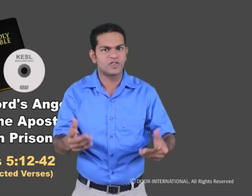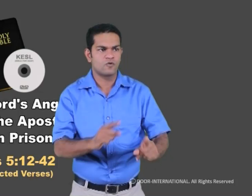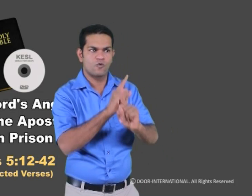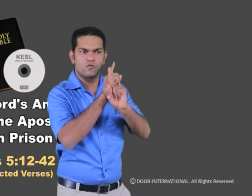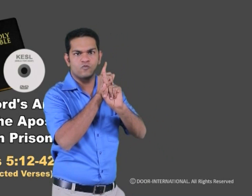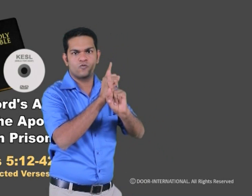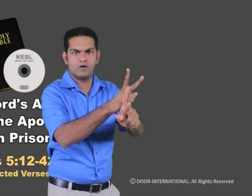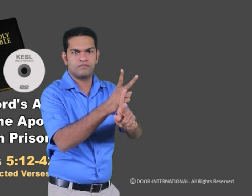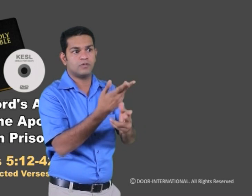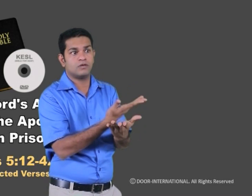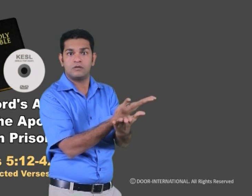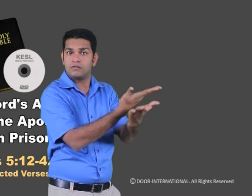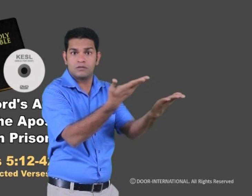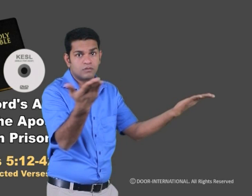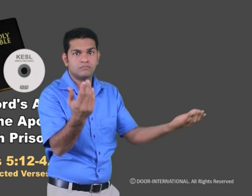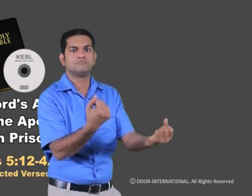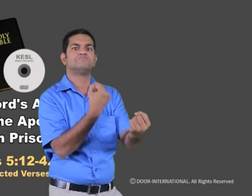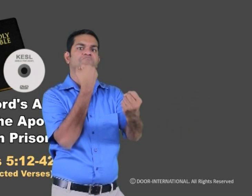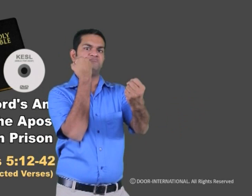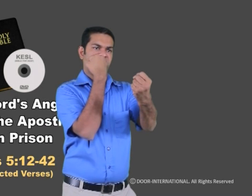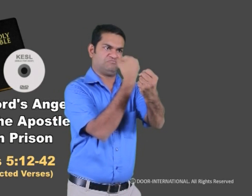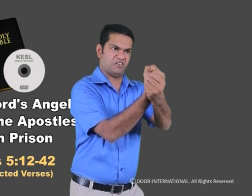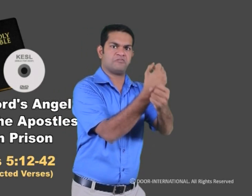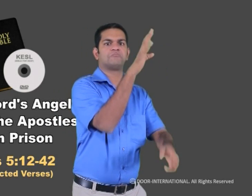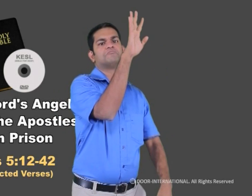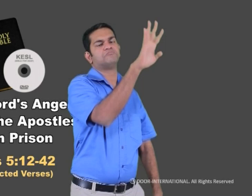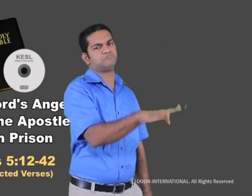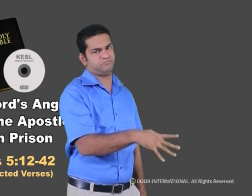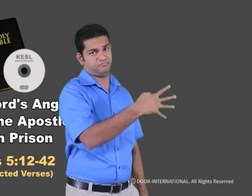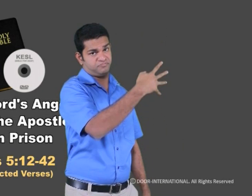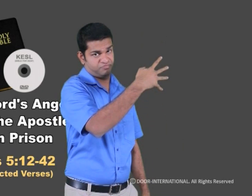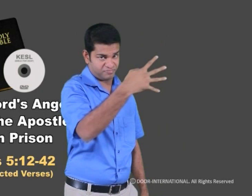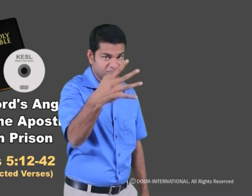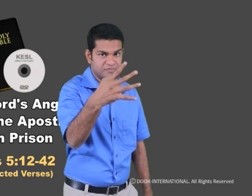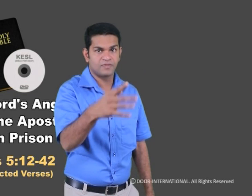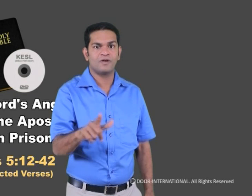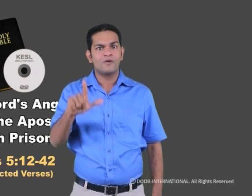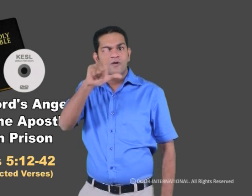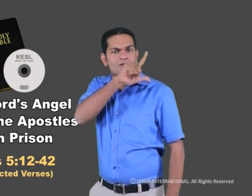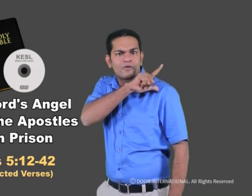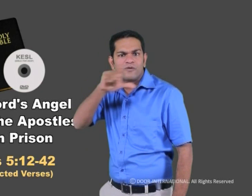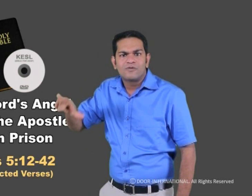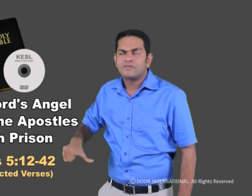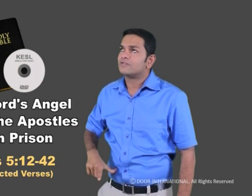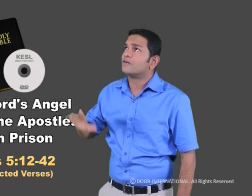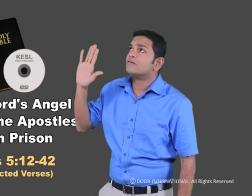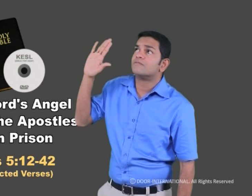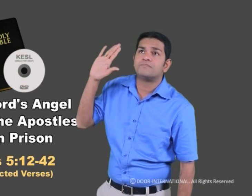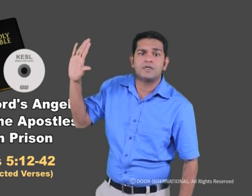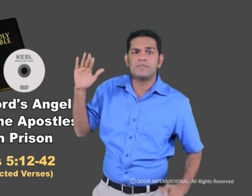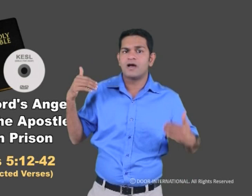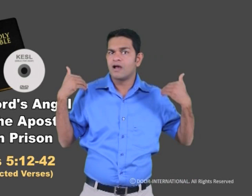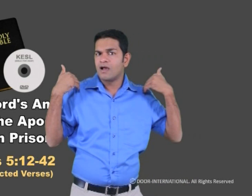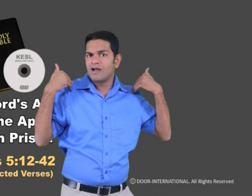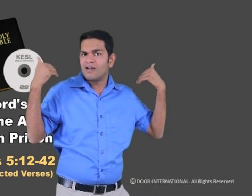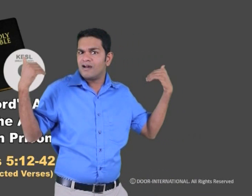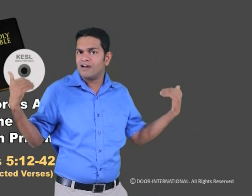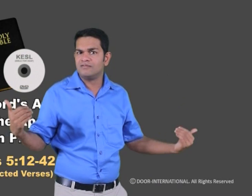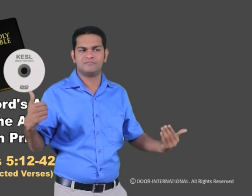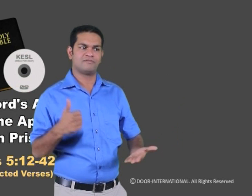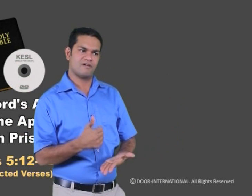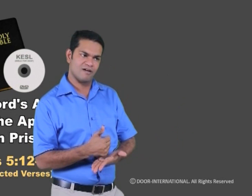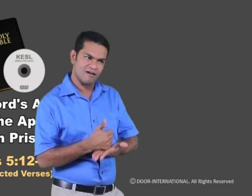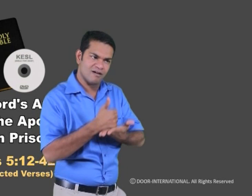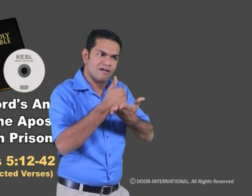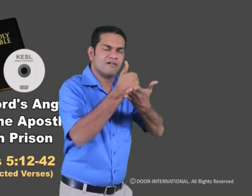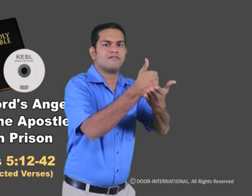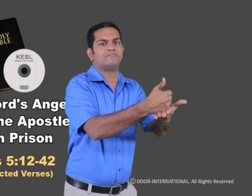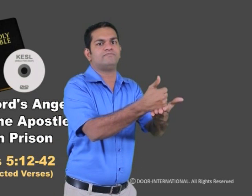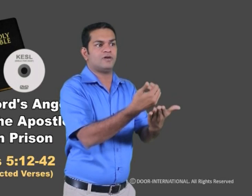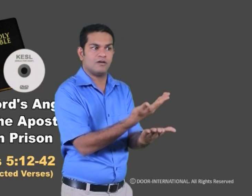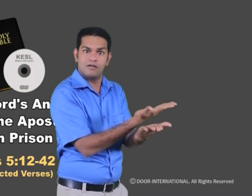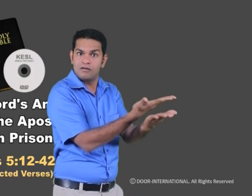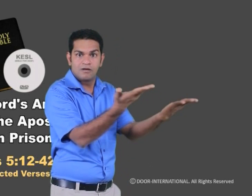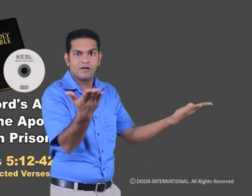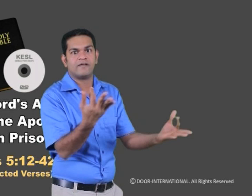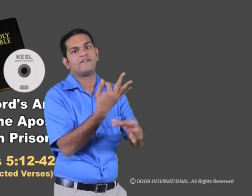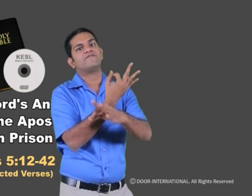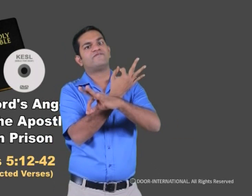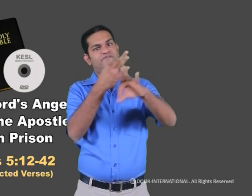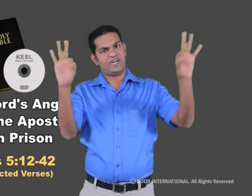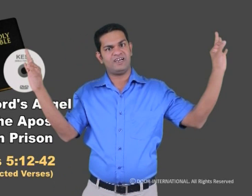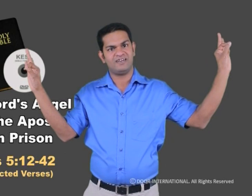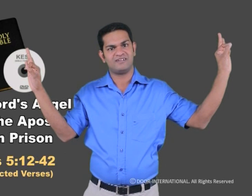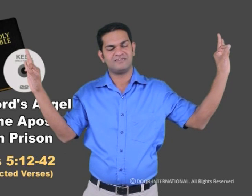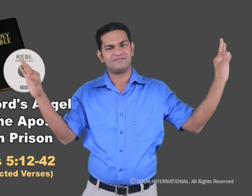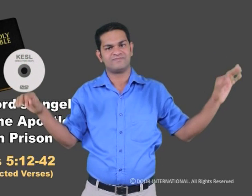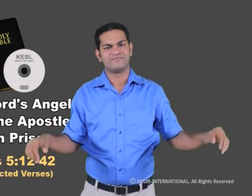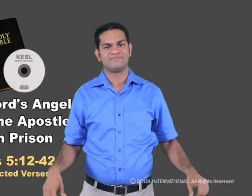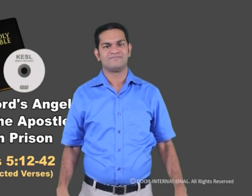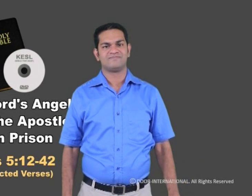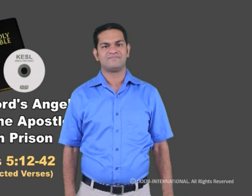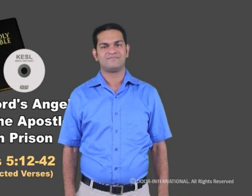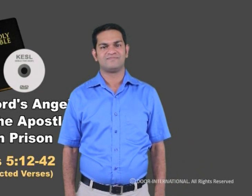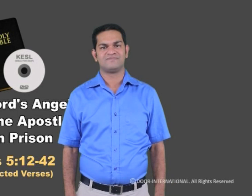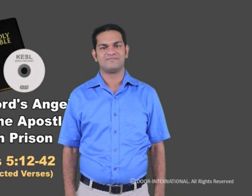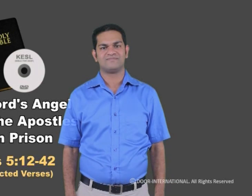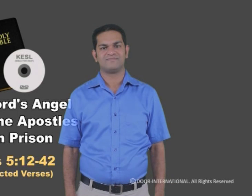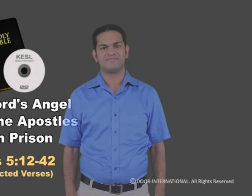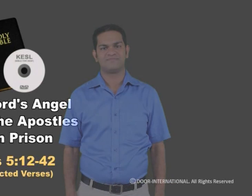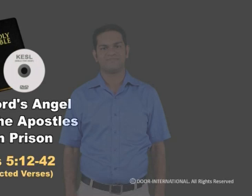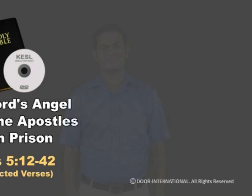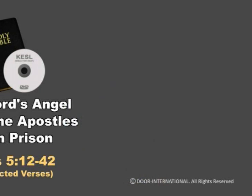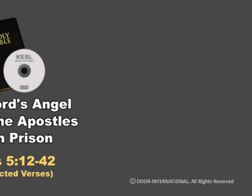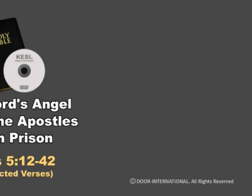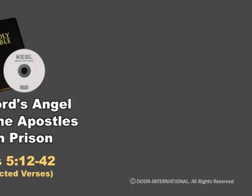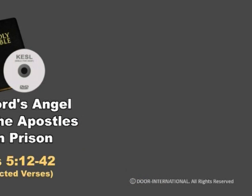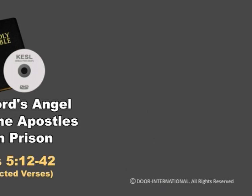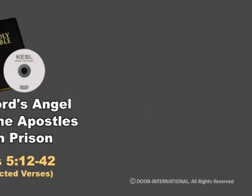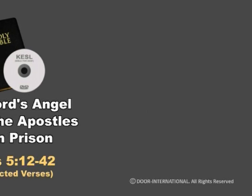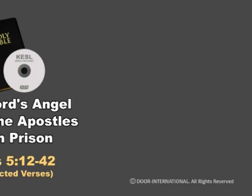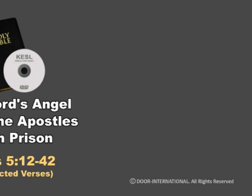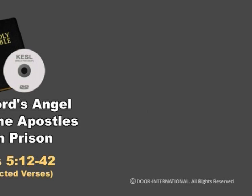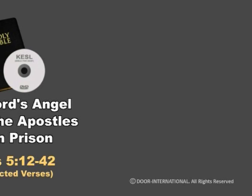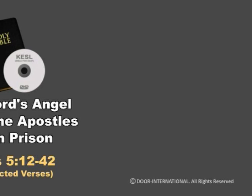The Lord's angel frees the apostles from prison